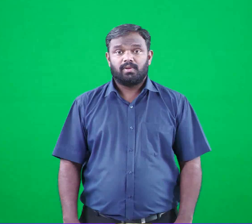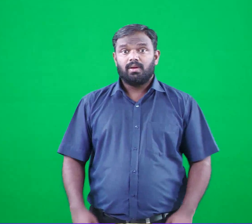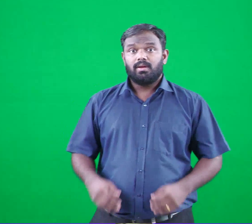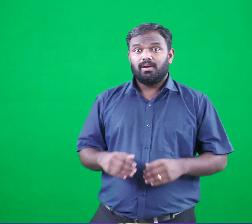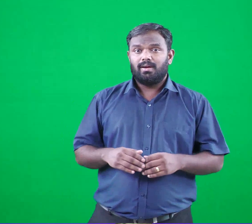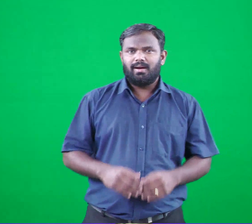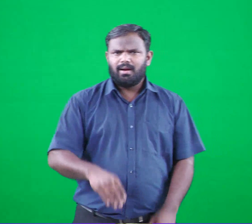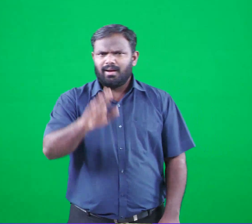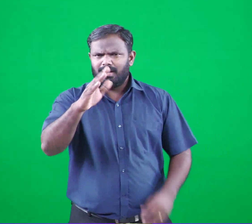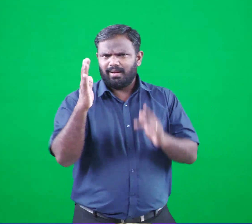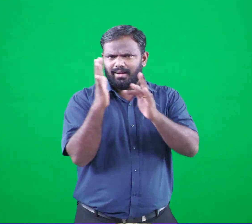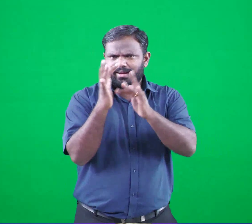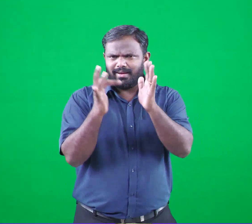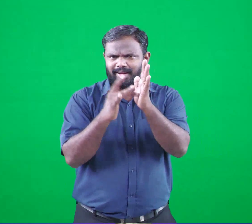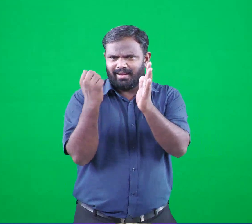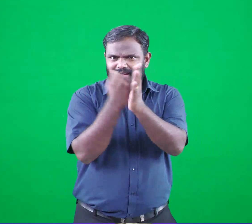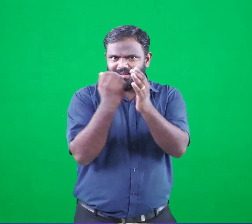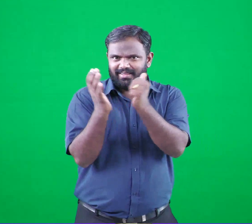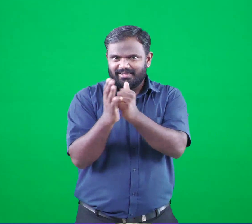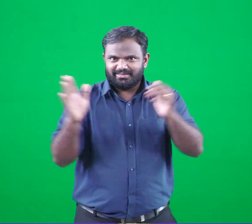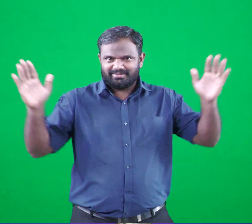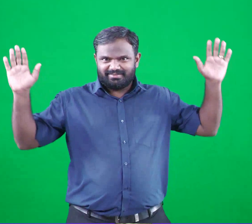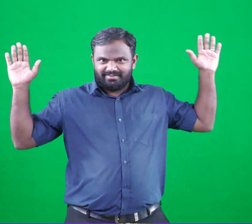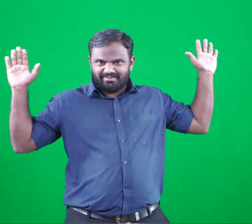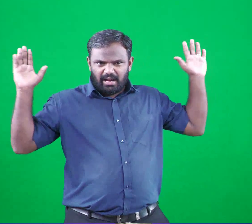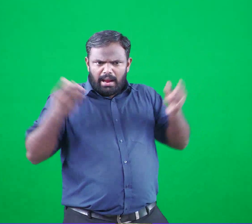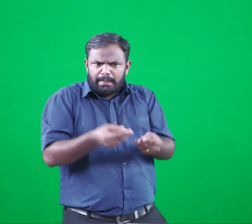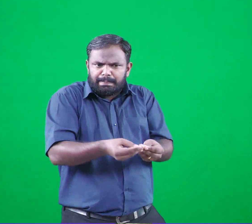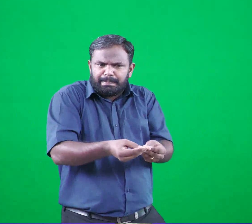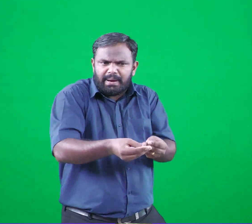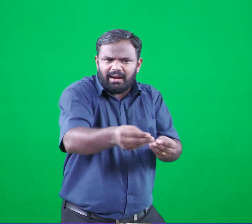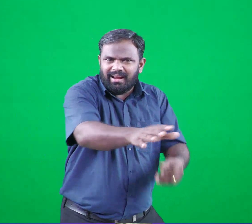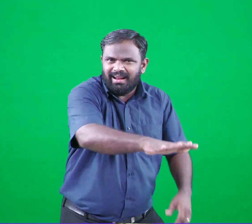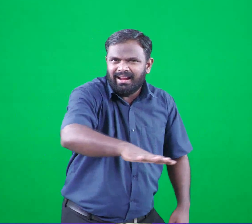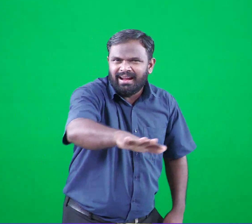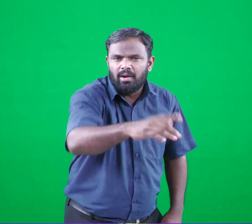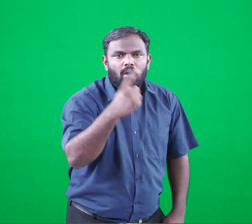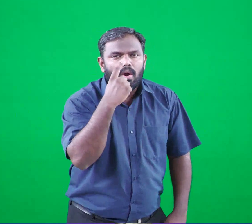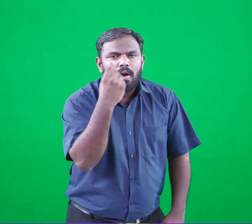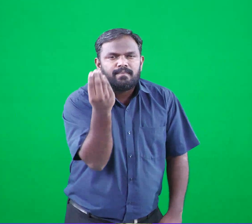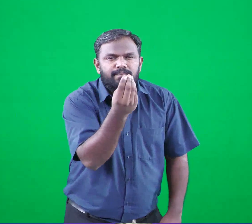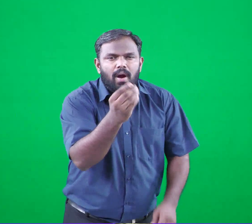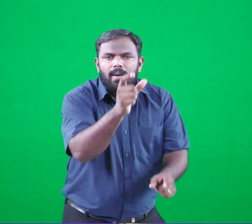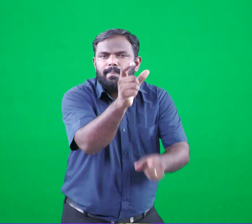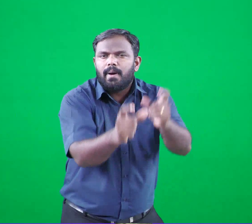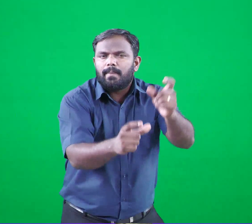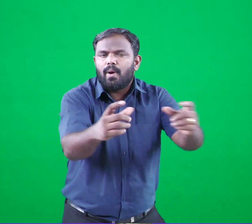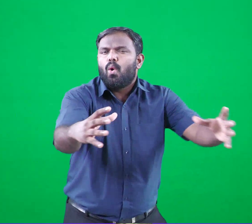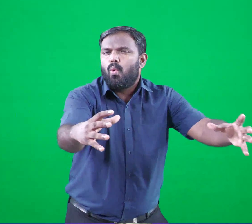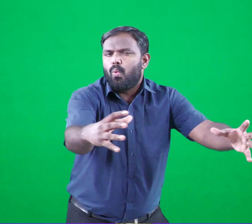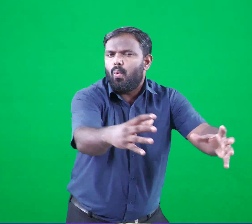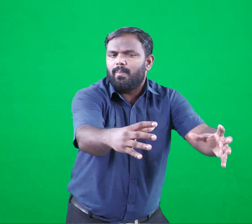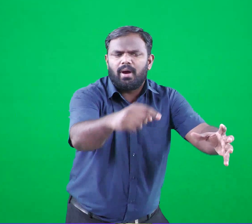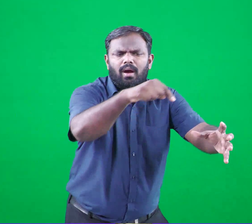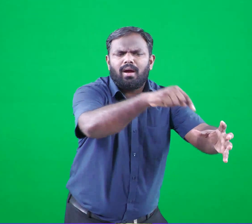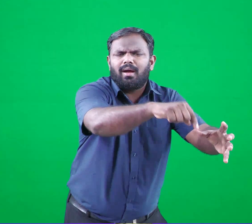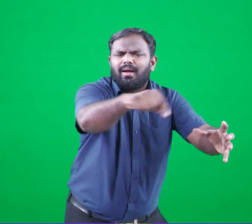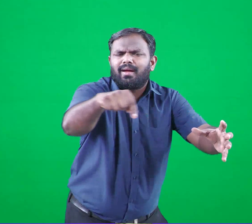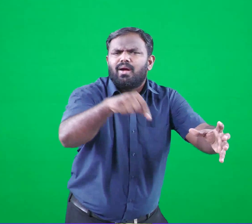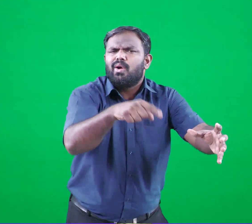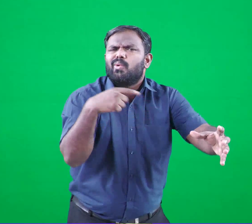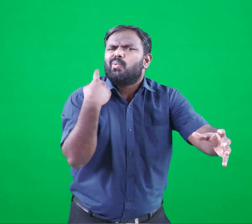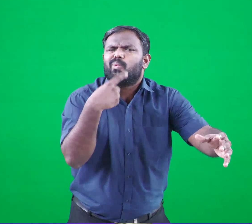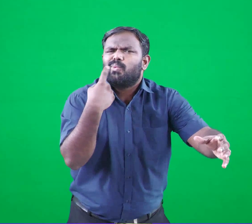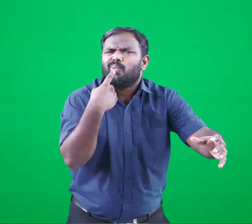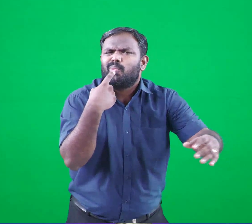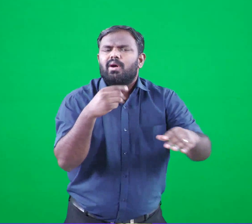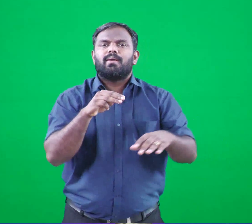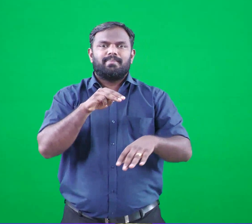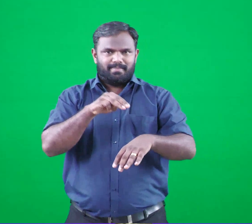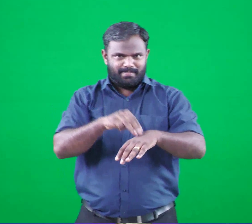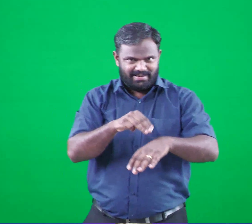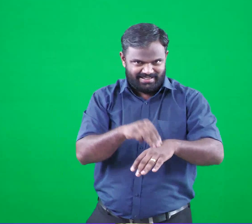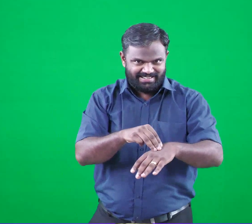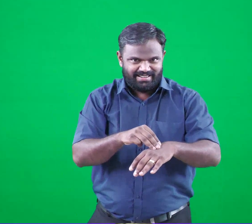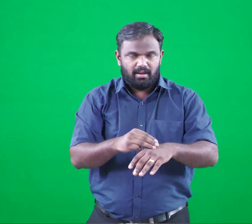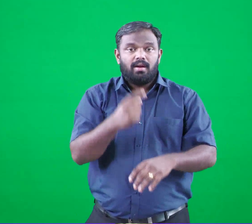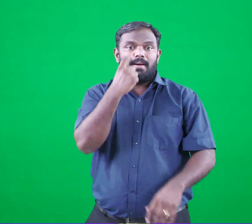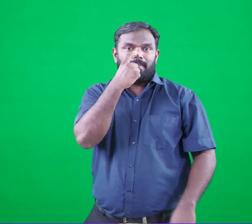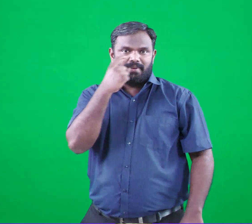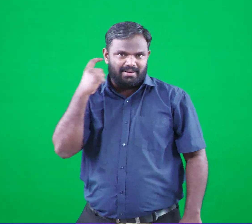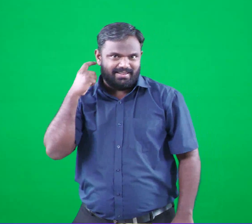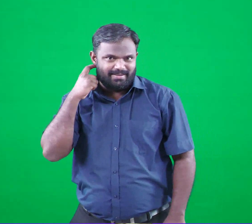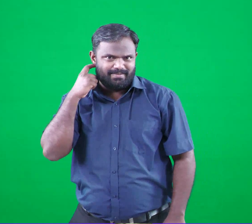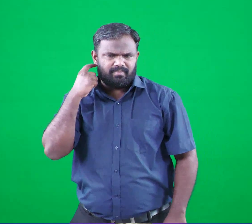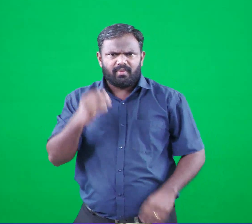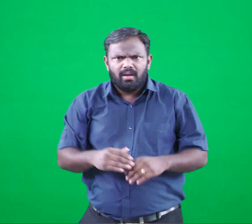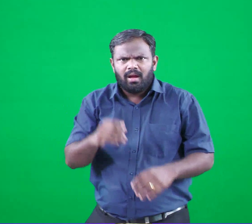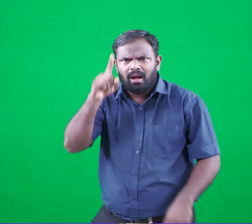And there were also women watching from a distance.